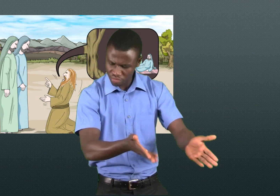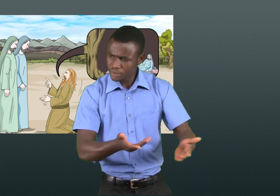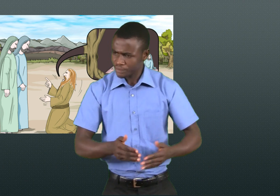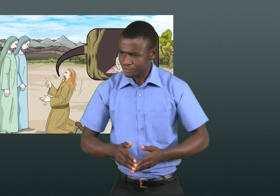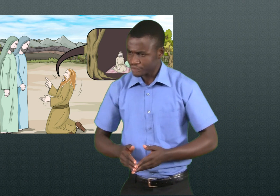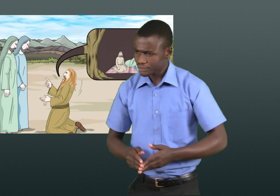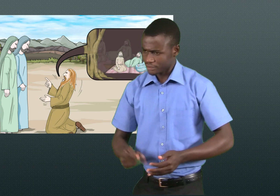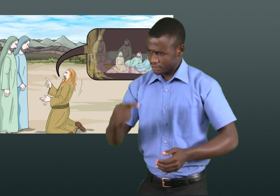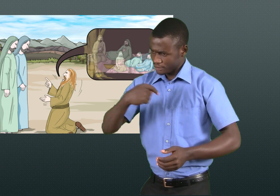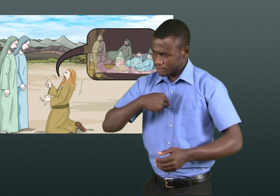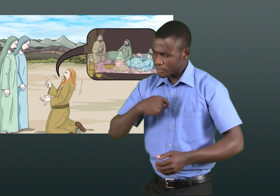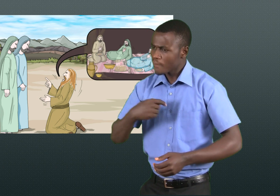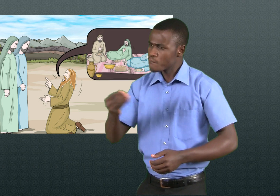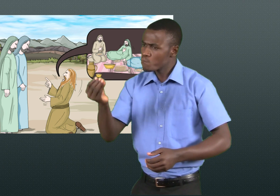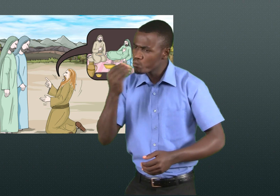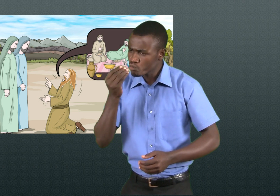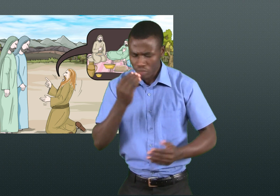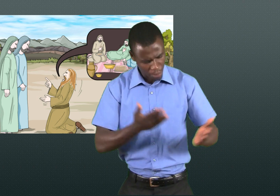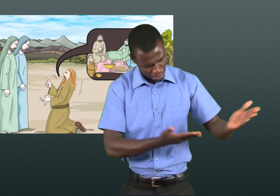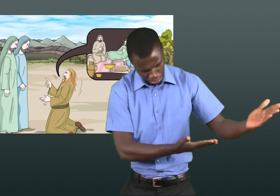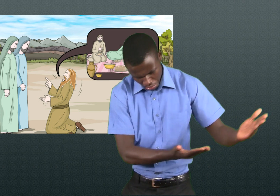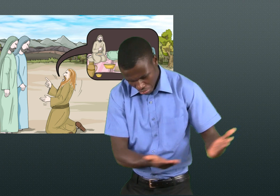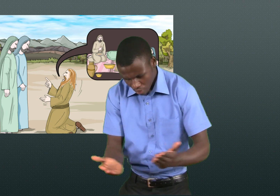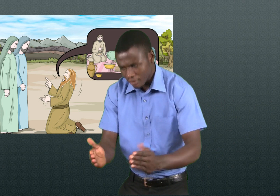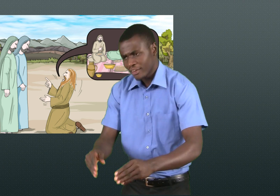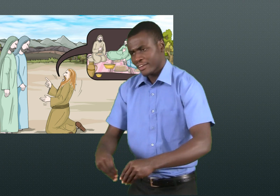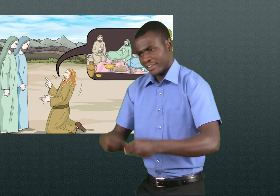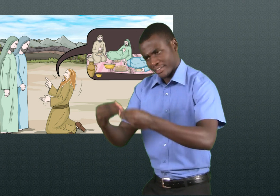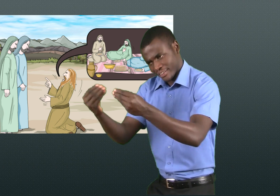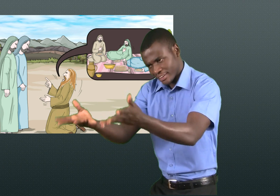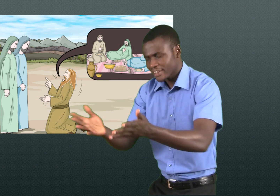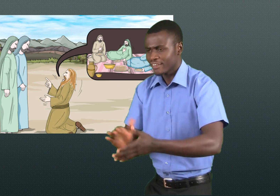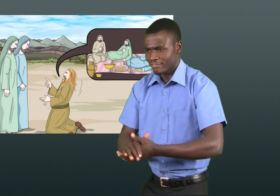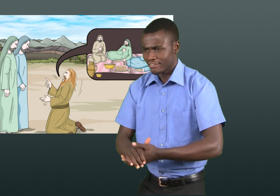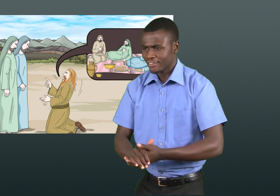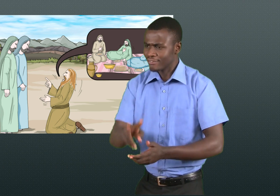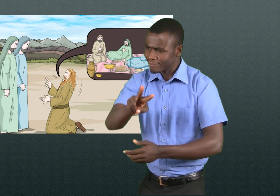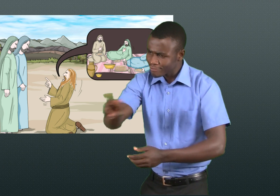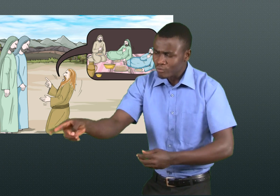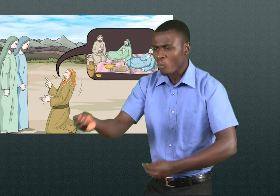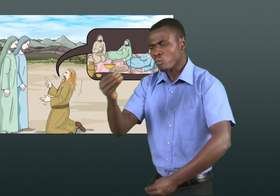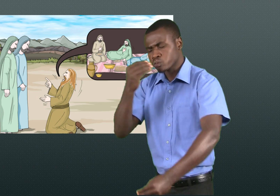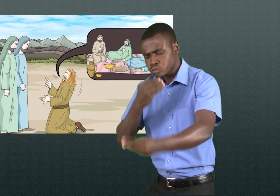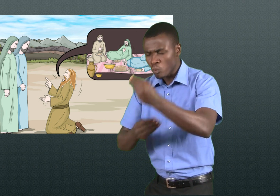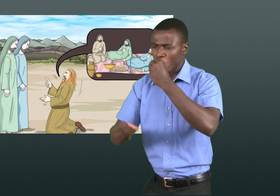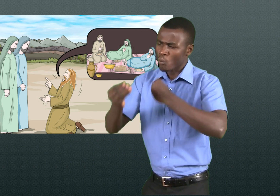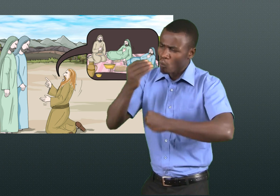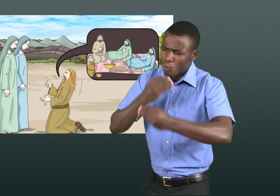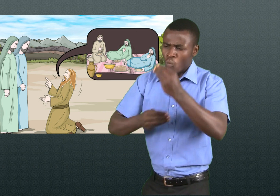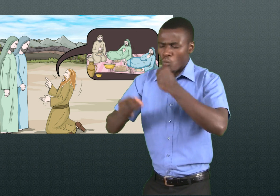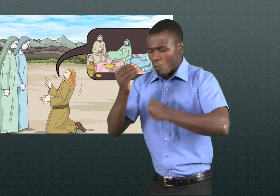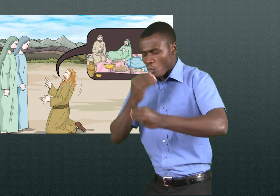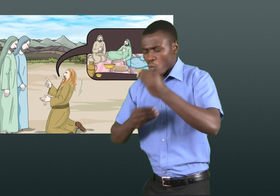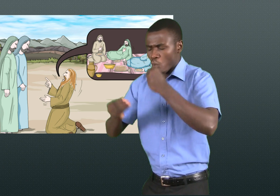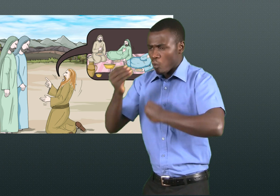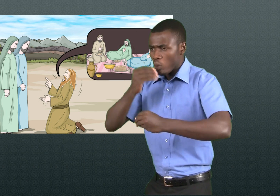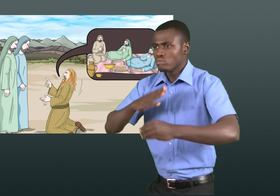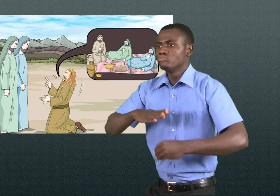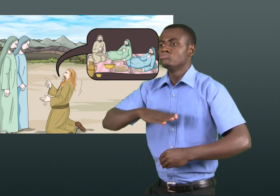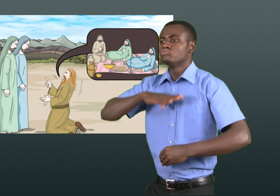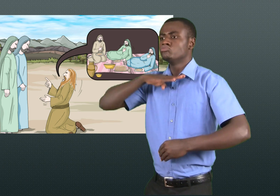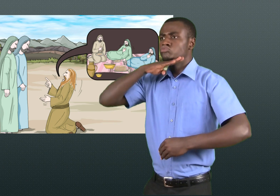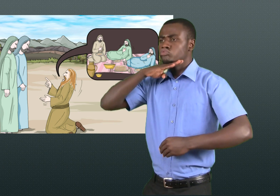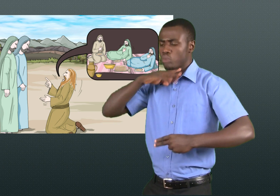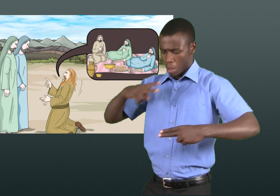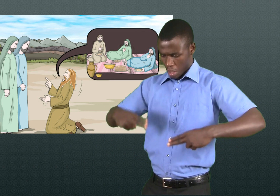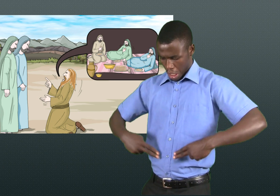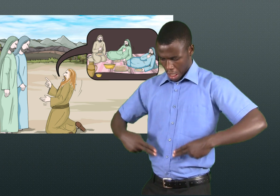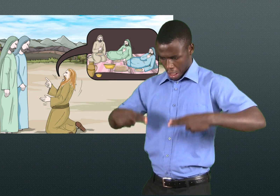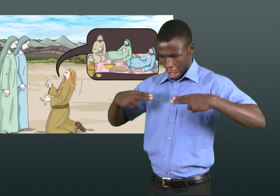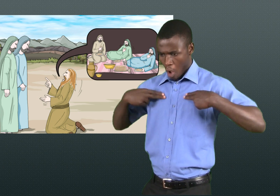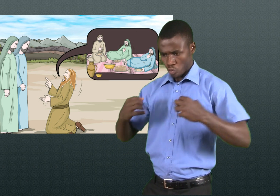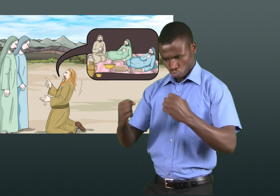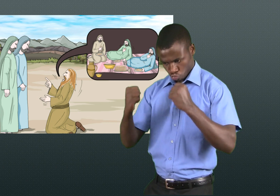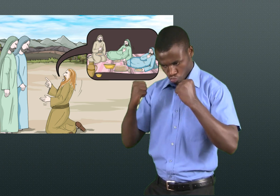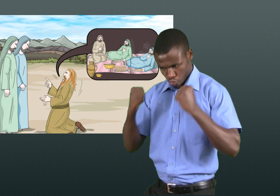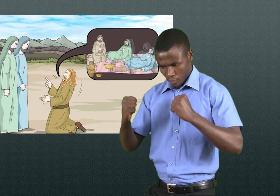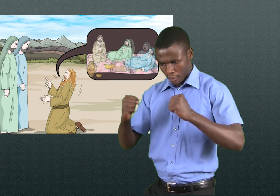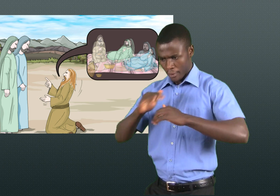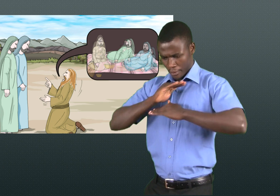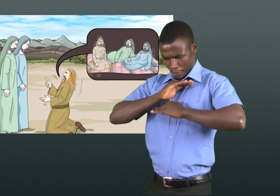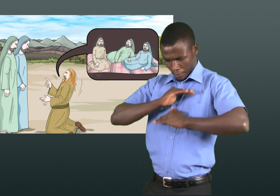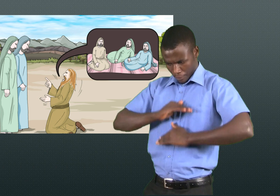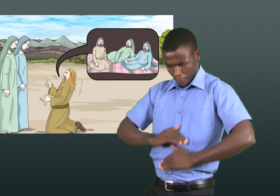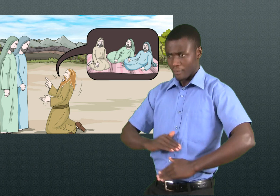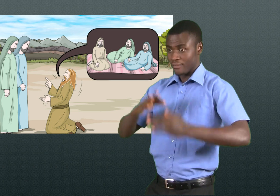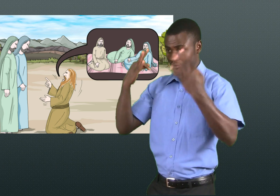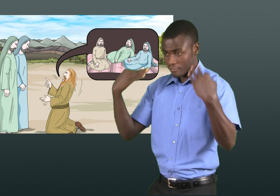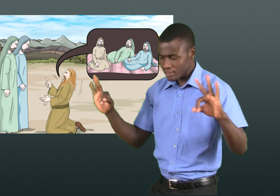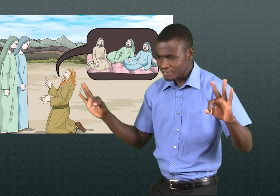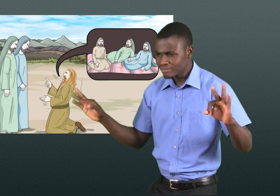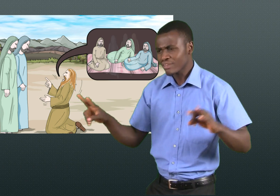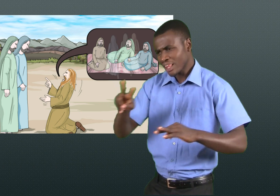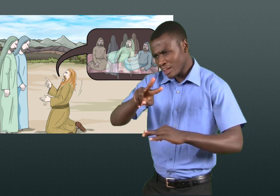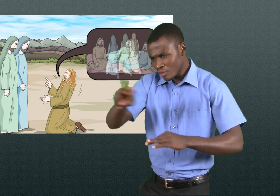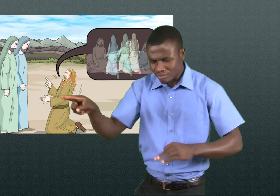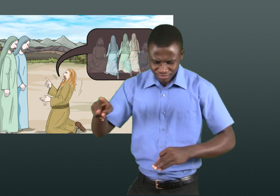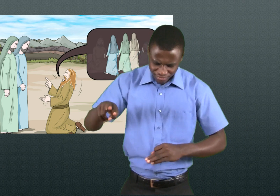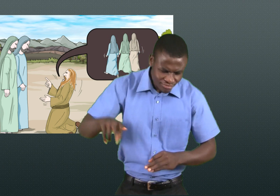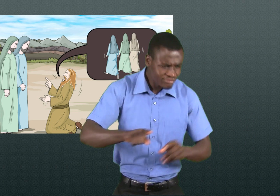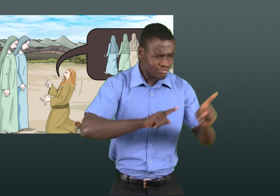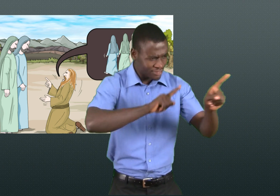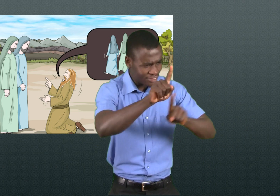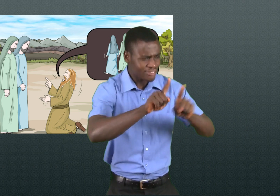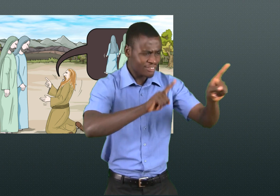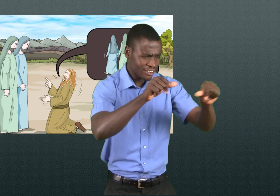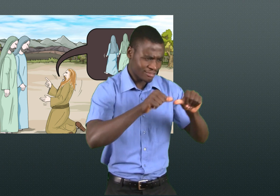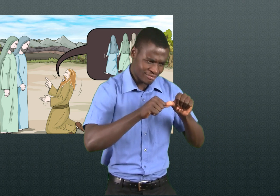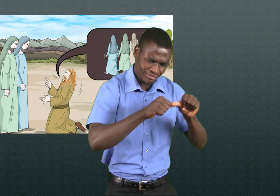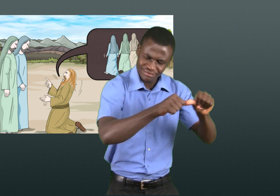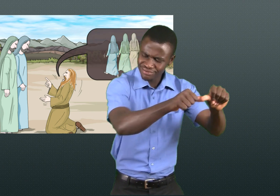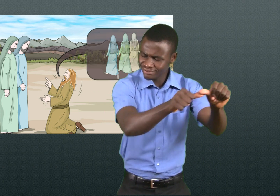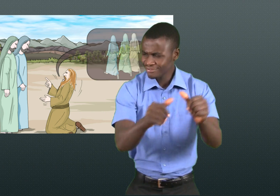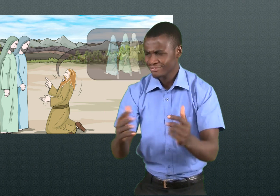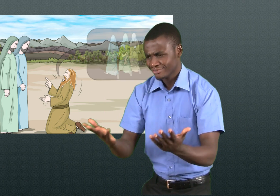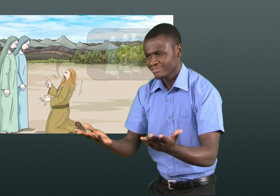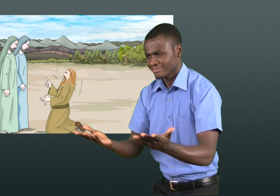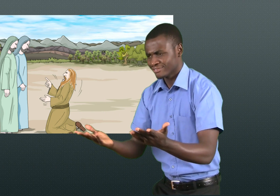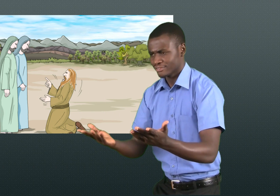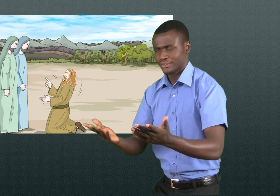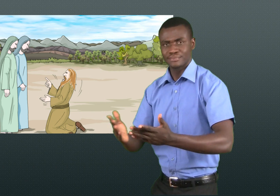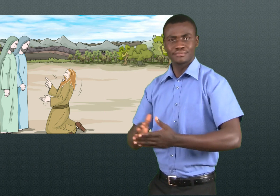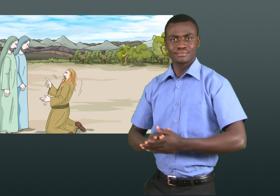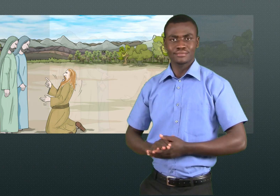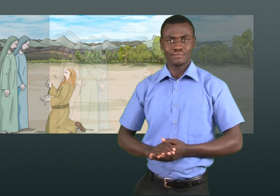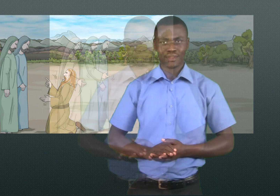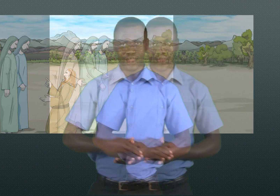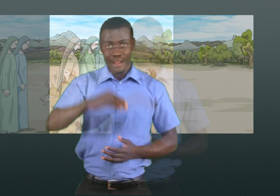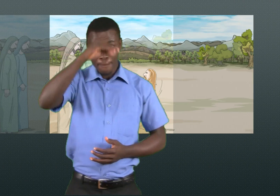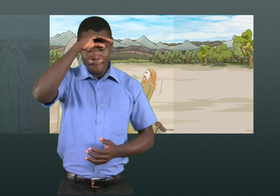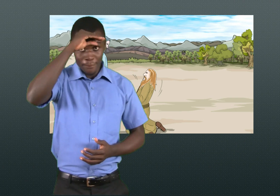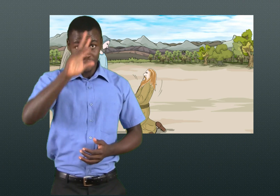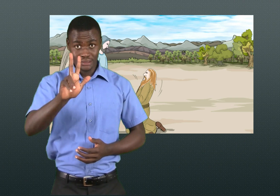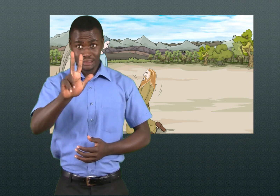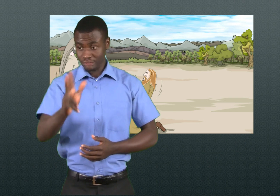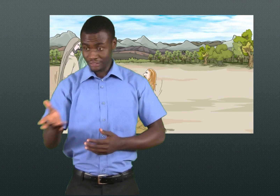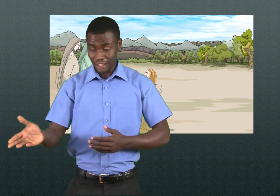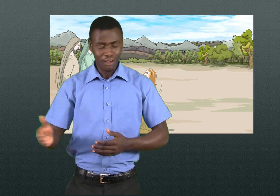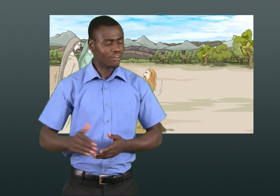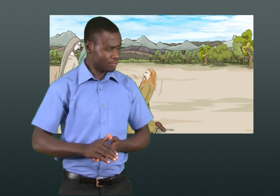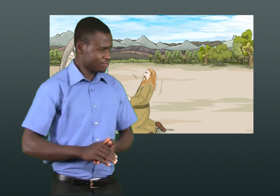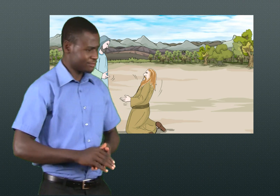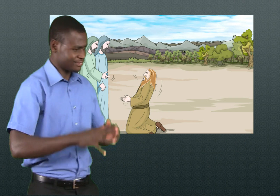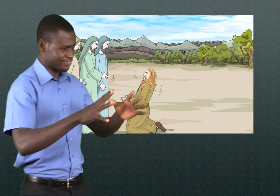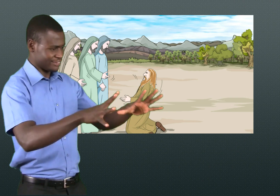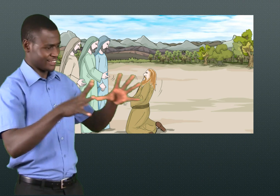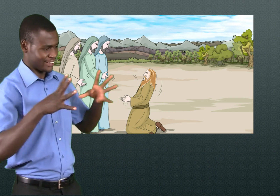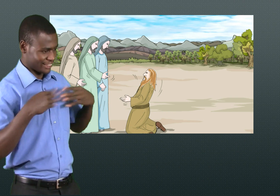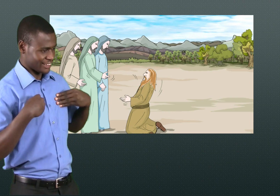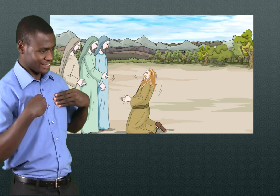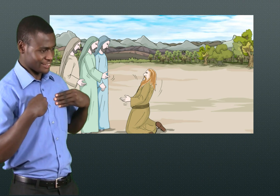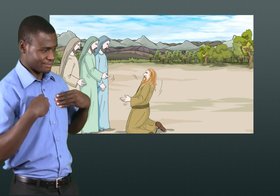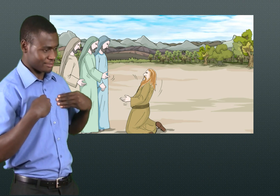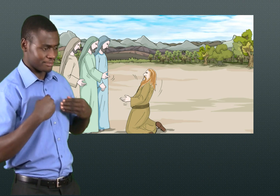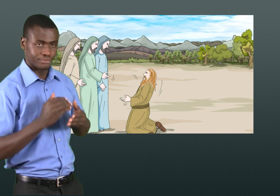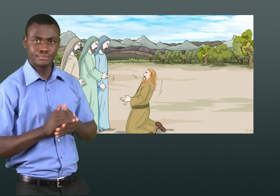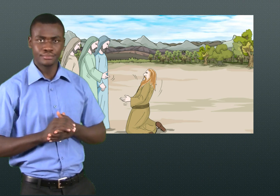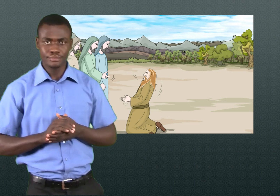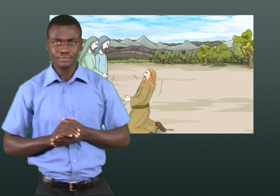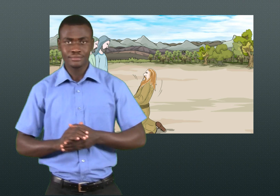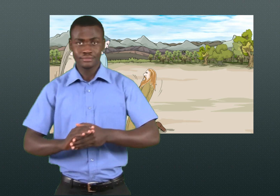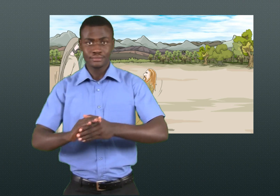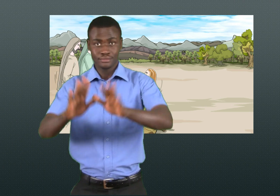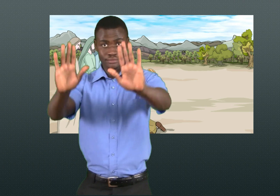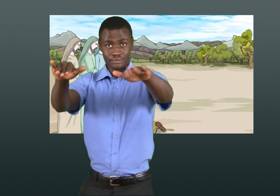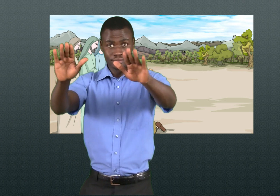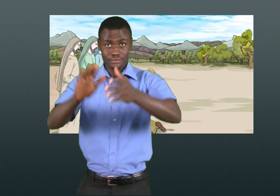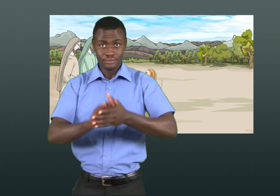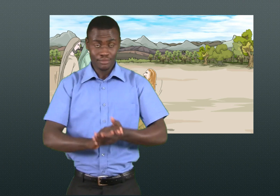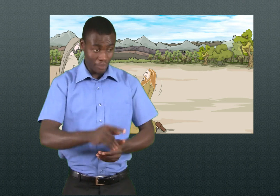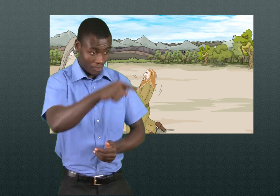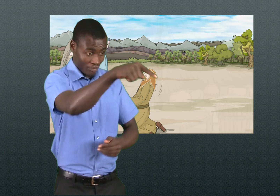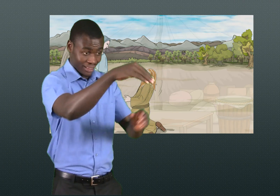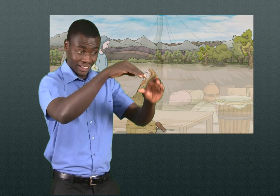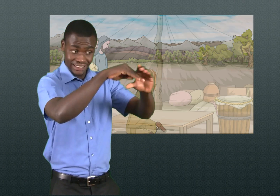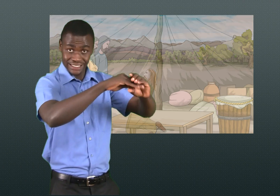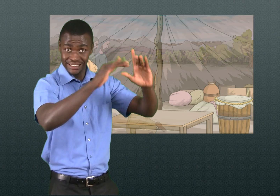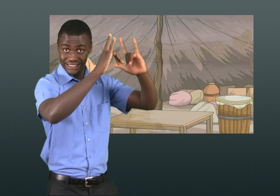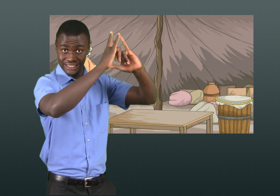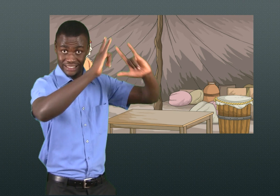And I will bring a bit of bread so that you may refresh yourselves. This is why you have passed your servant’s way. After that, you may continue on your way.” “Yes,” they replied, “you may do as you have said.”